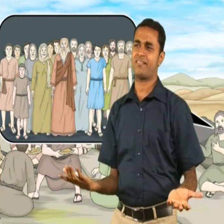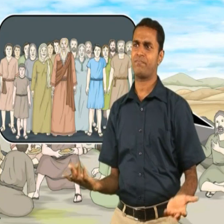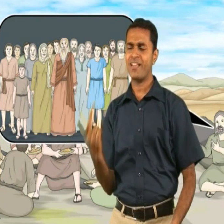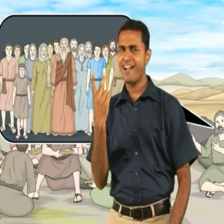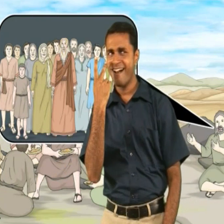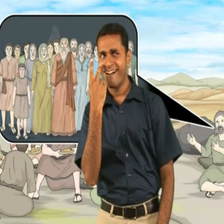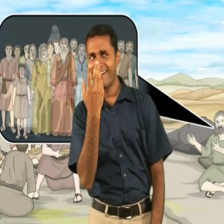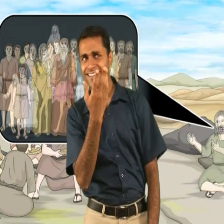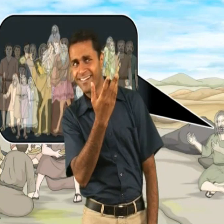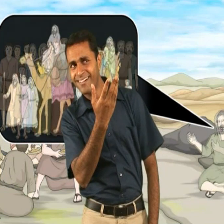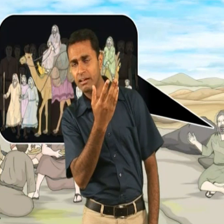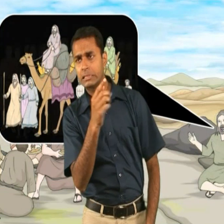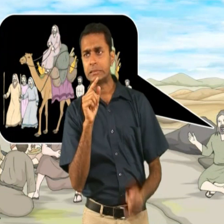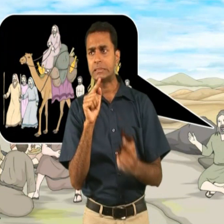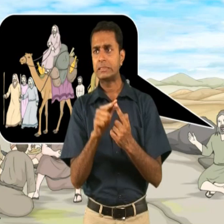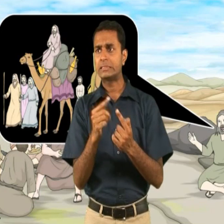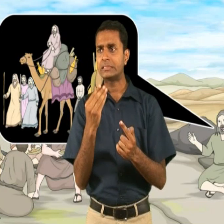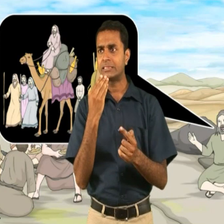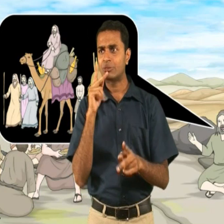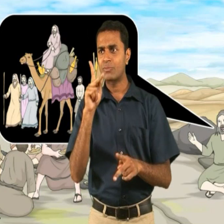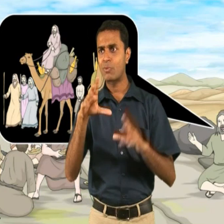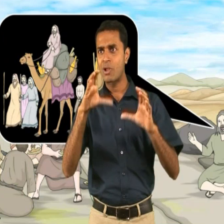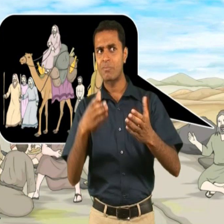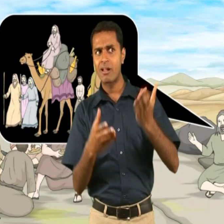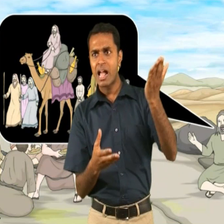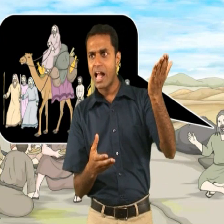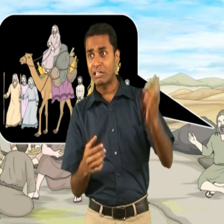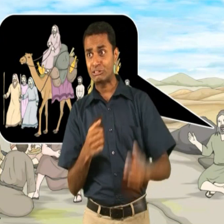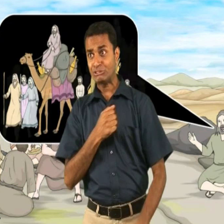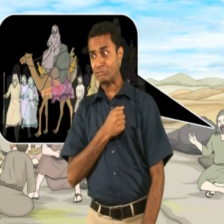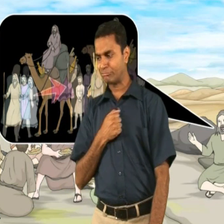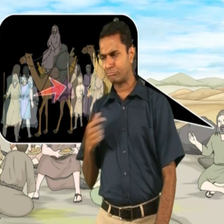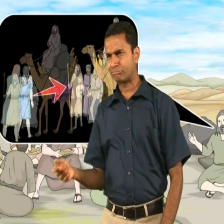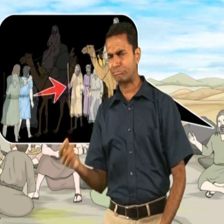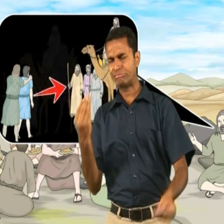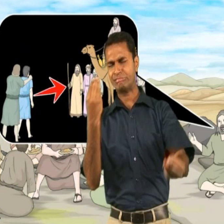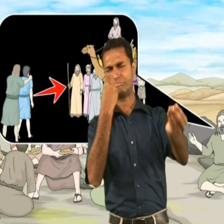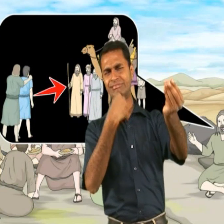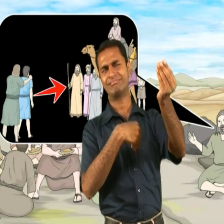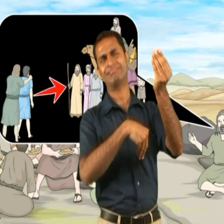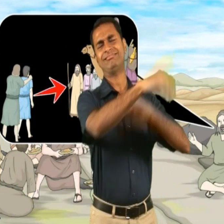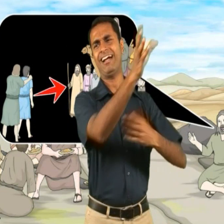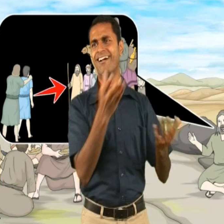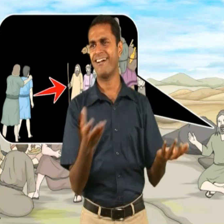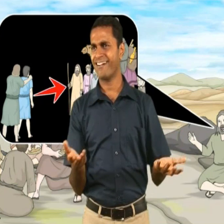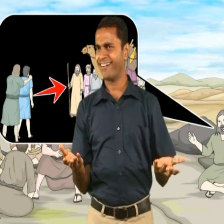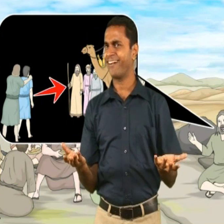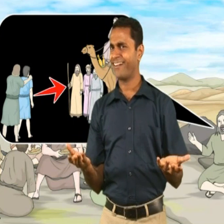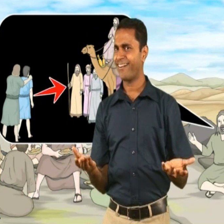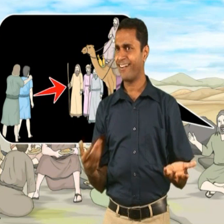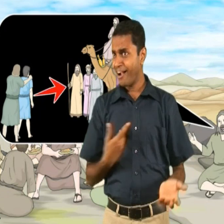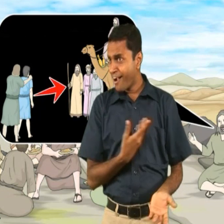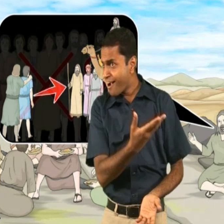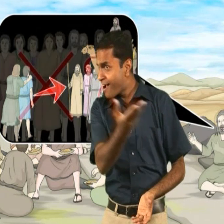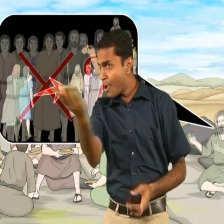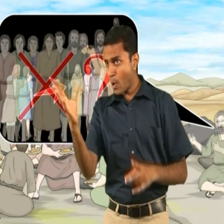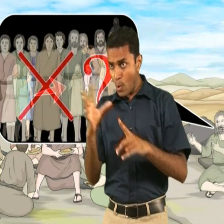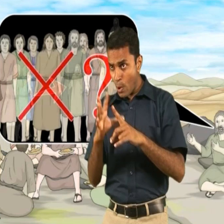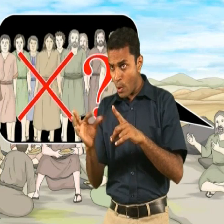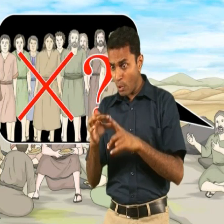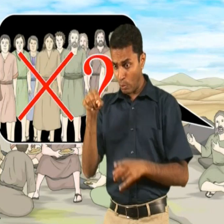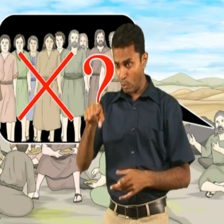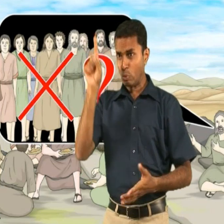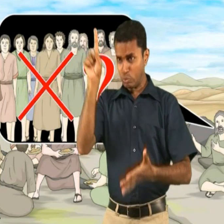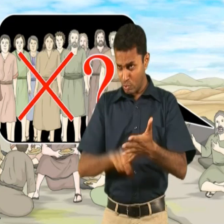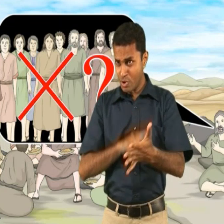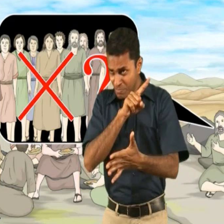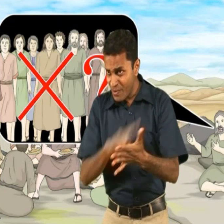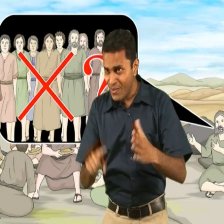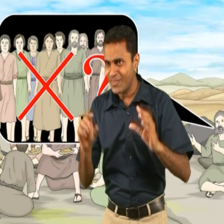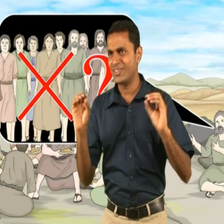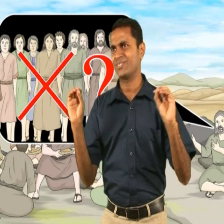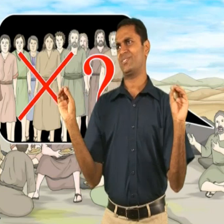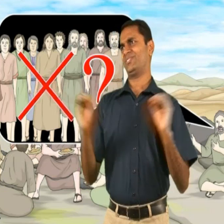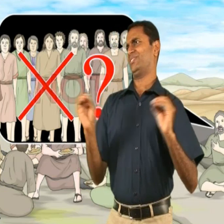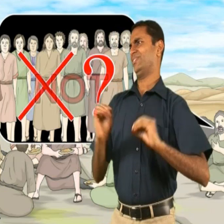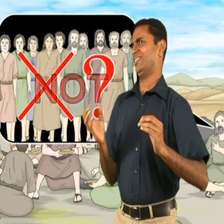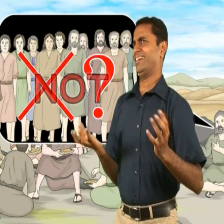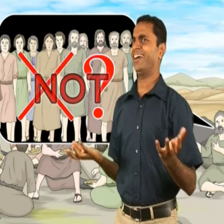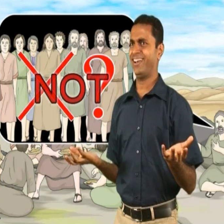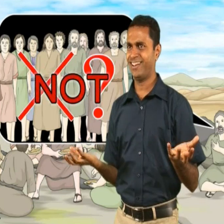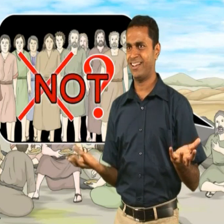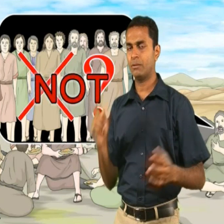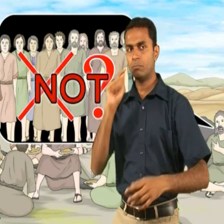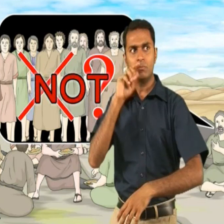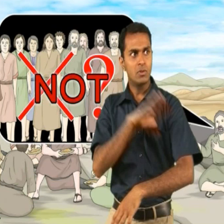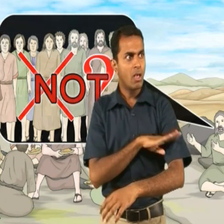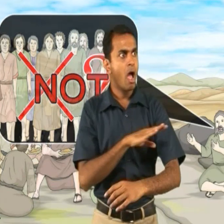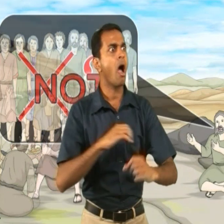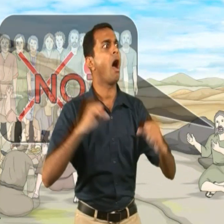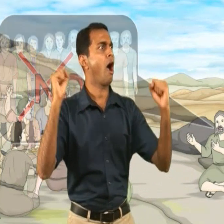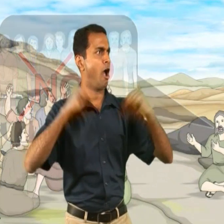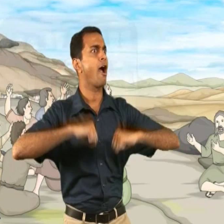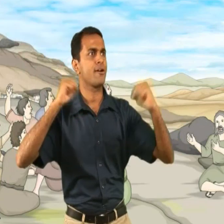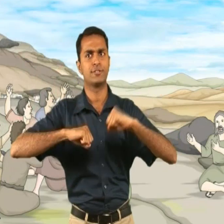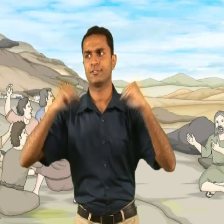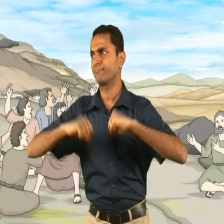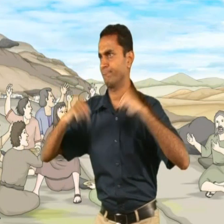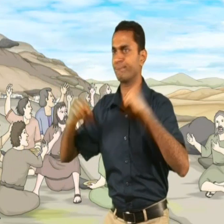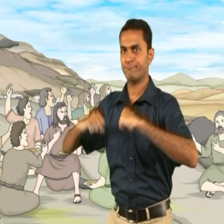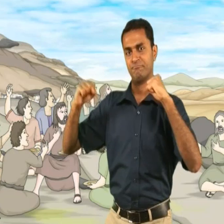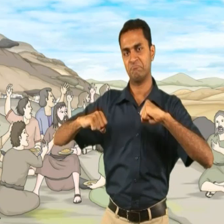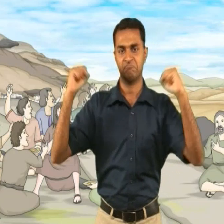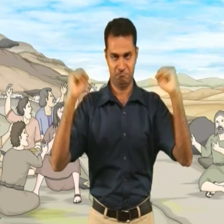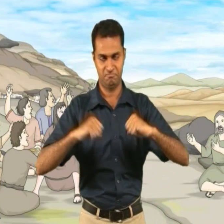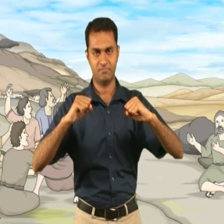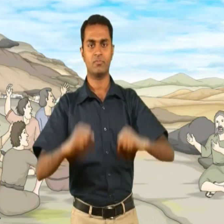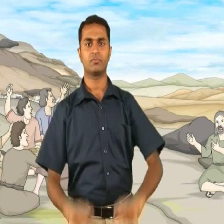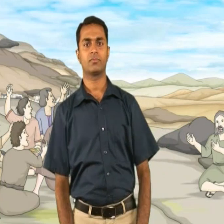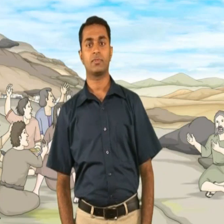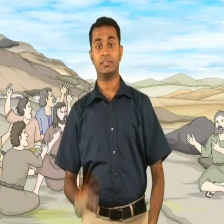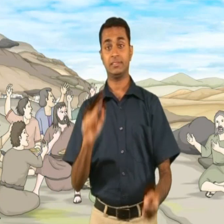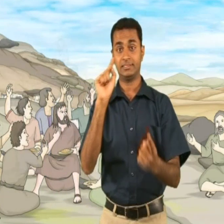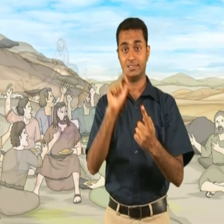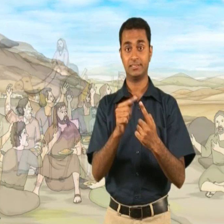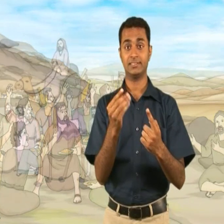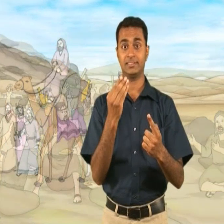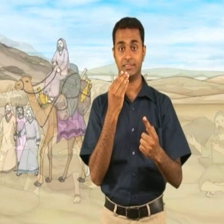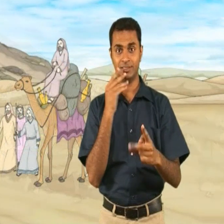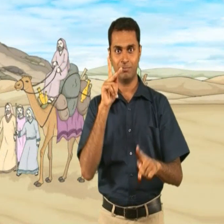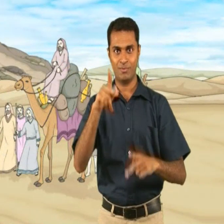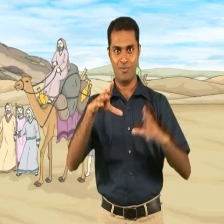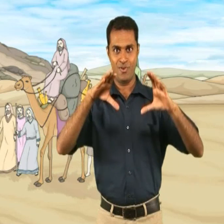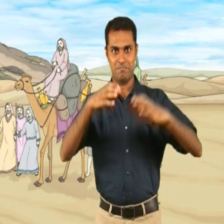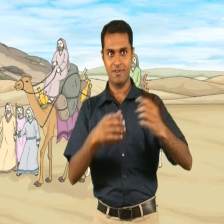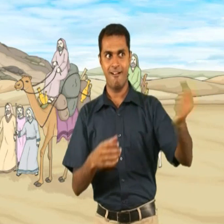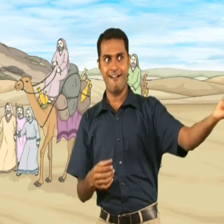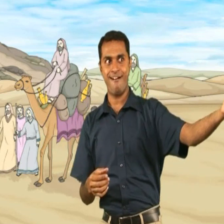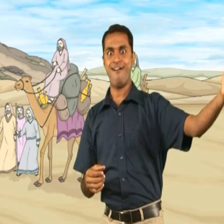Come, let us sell him to the Ishmaelites and not lay a hand on him; for he is our brother, our own flesh.” And they agreed.